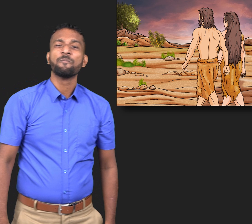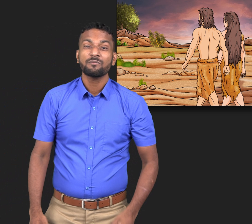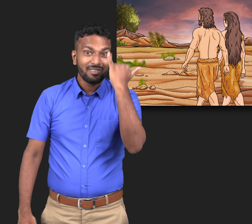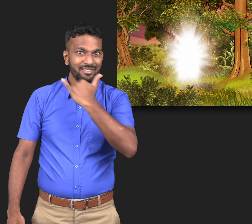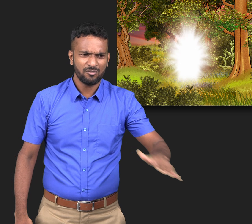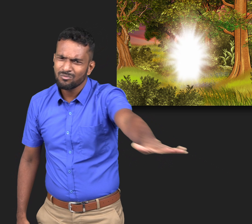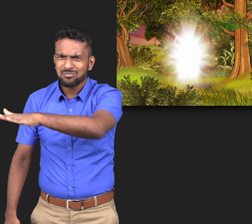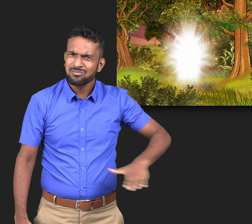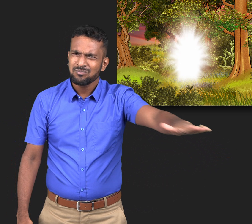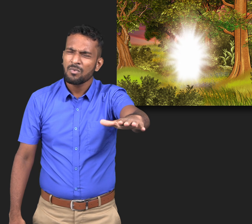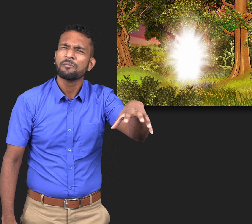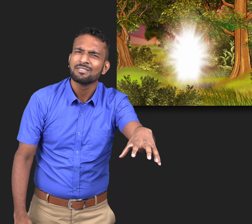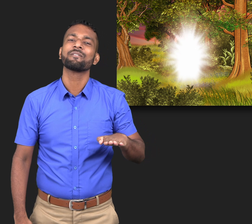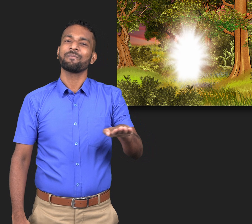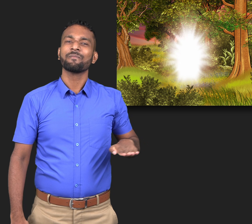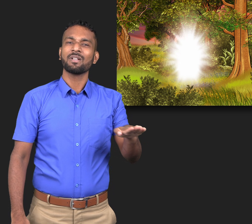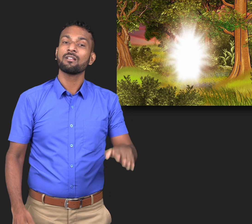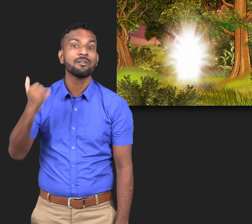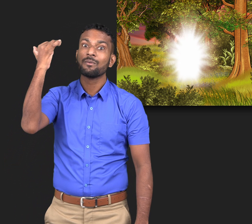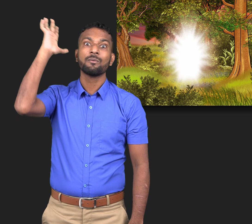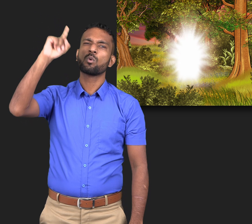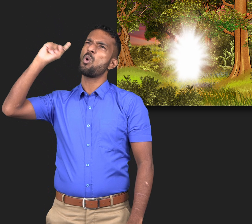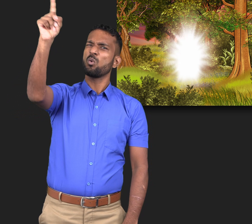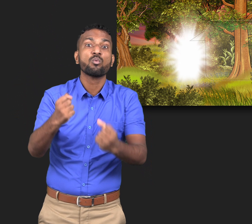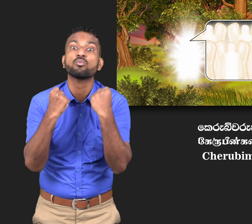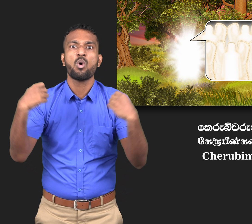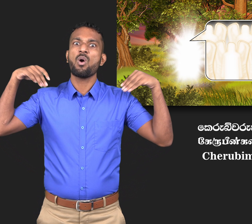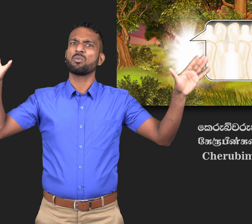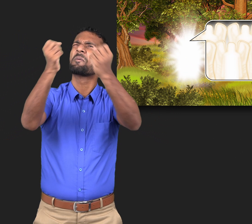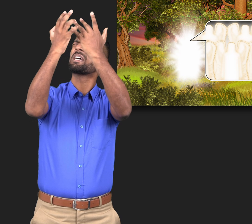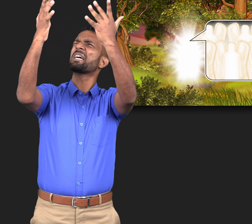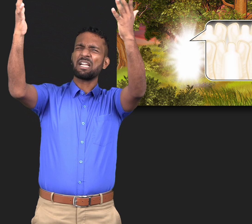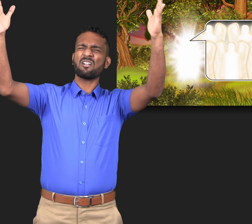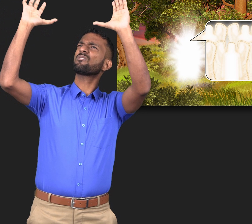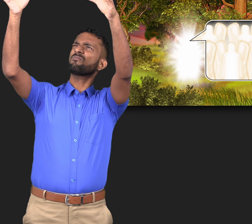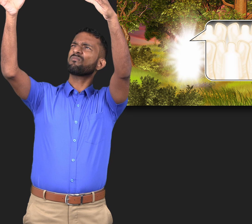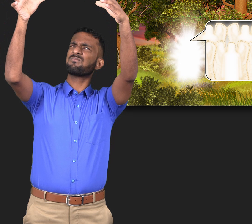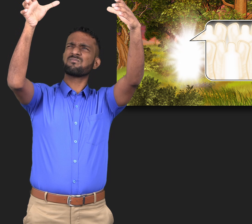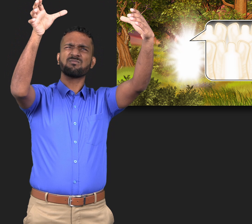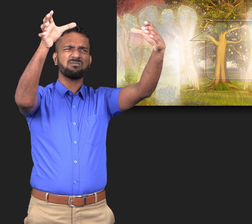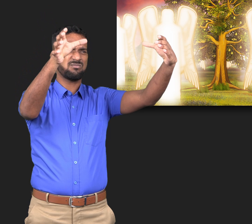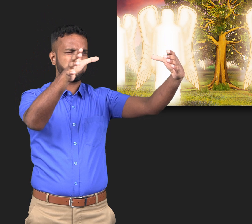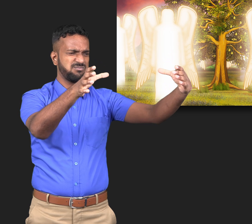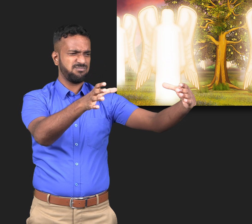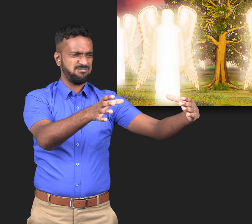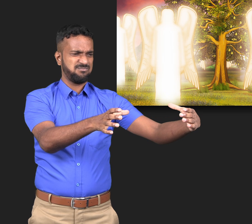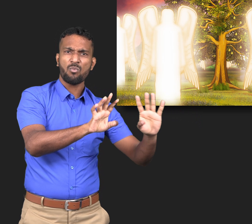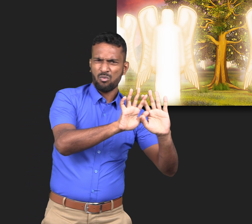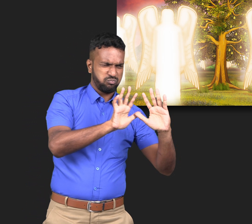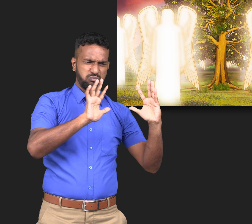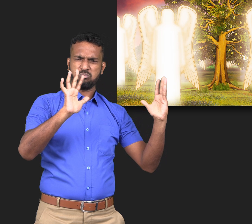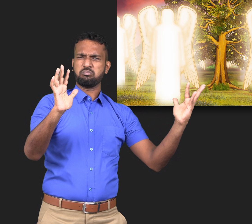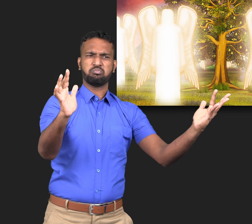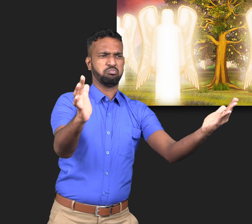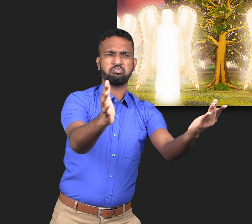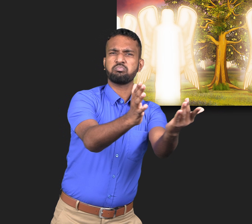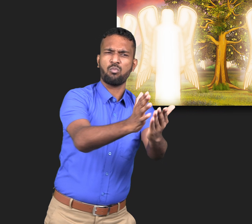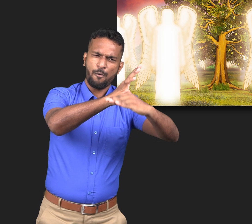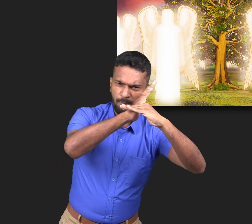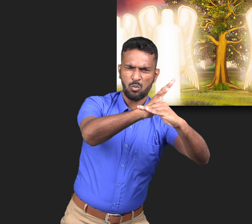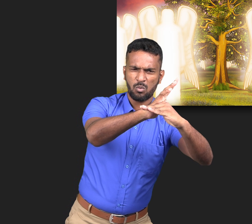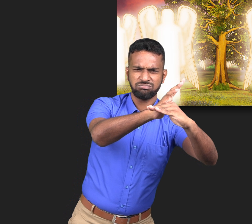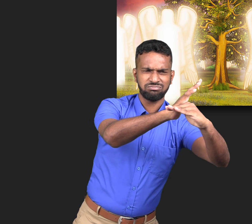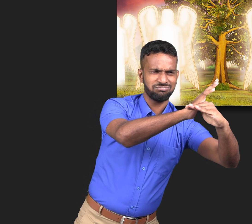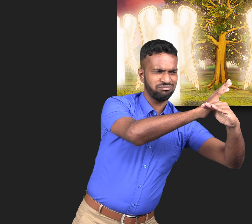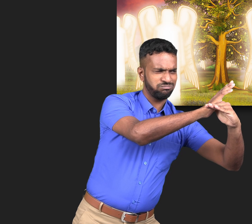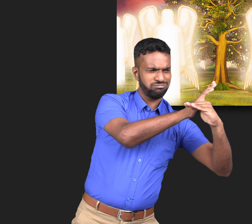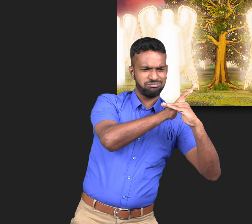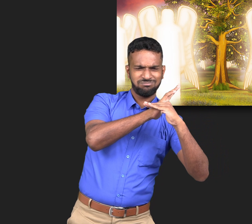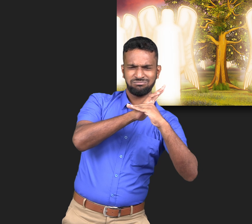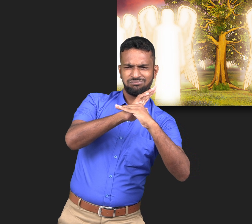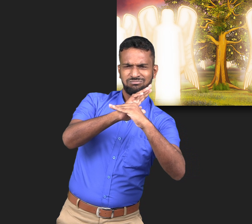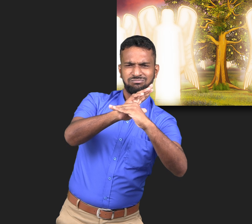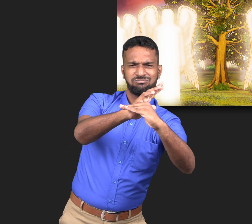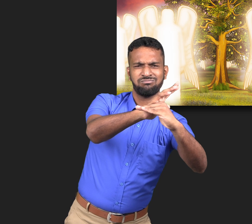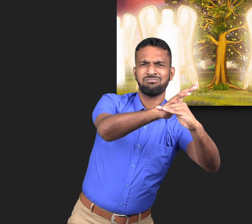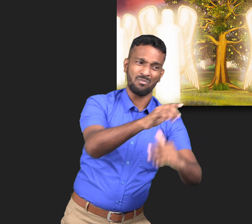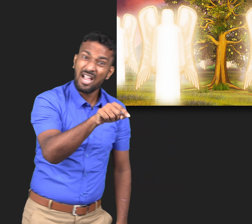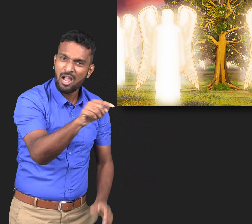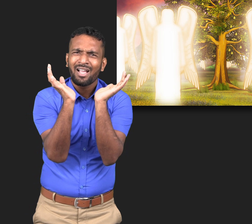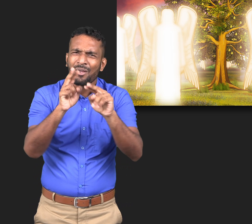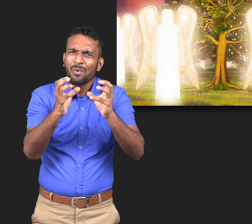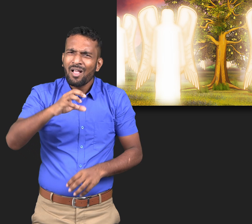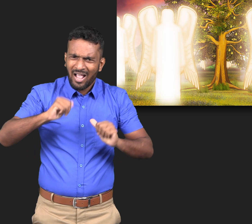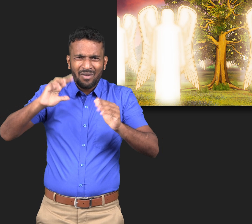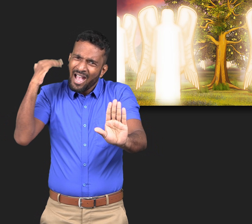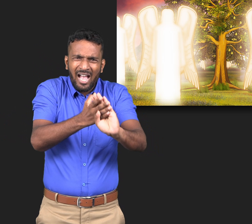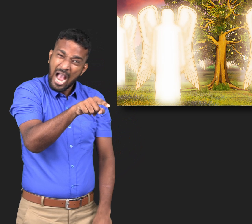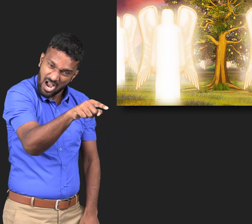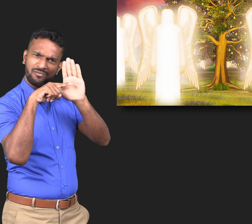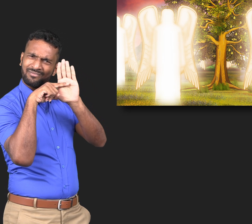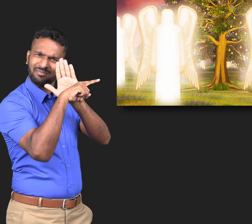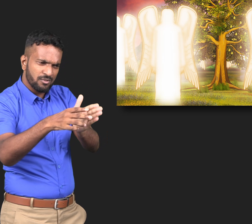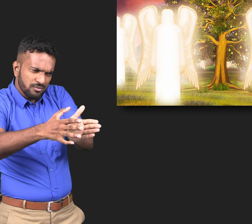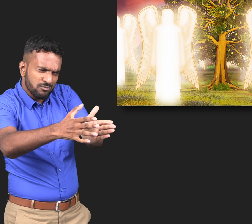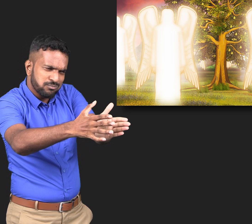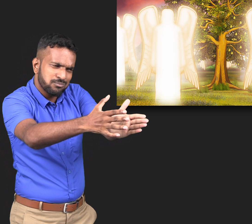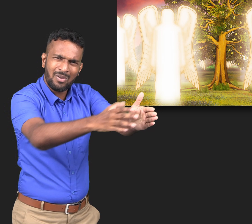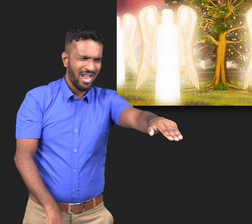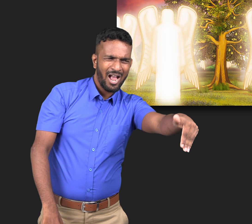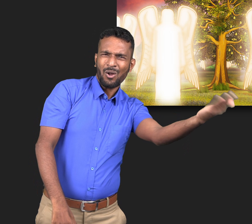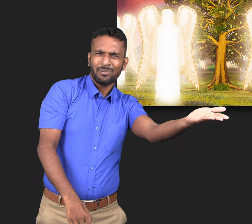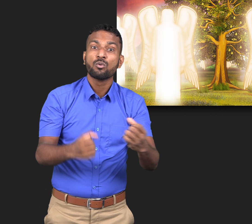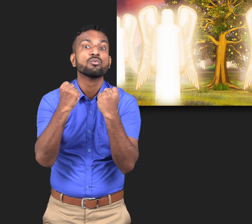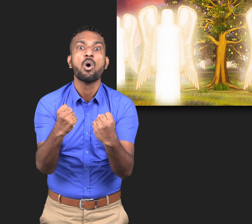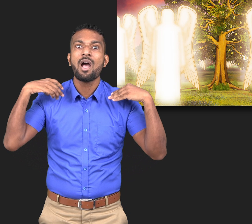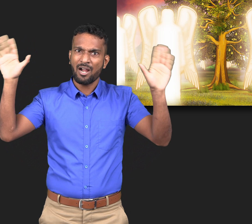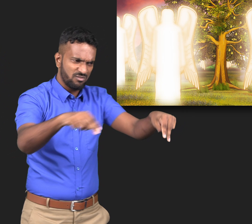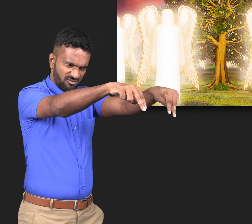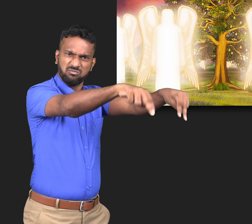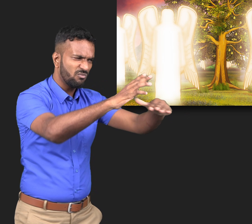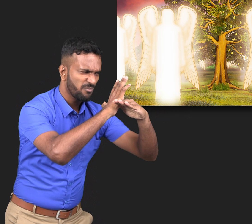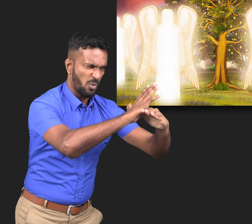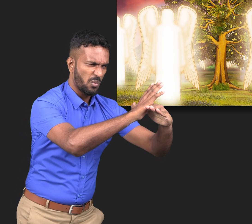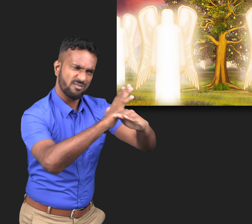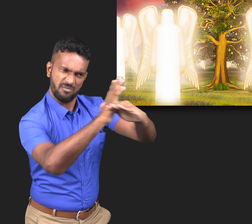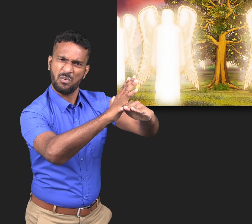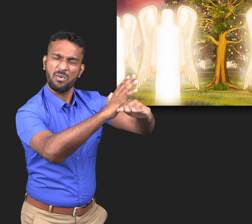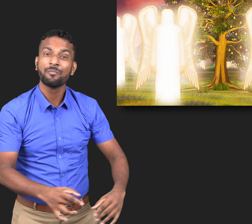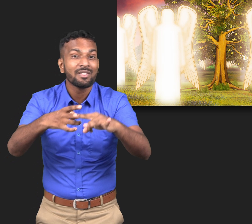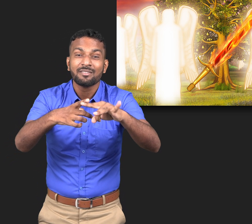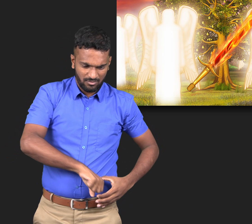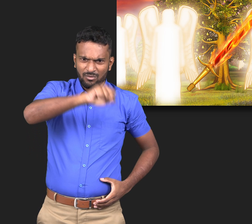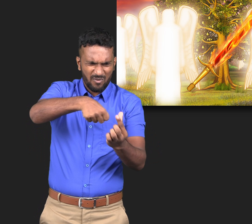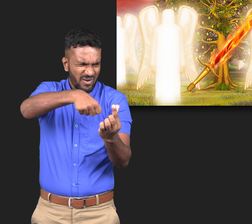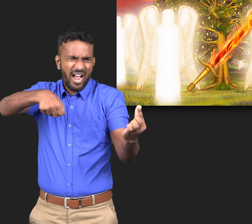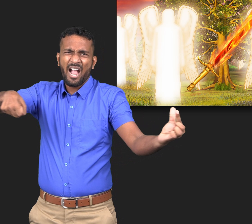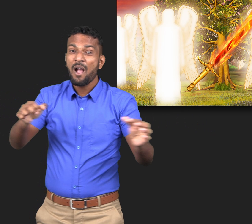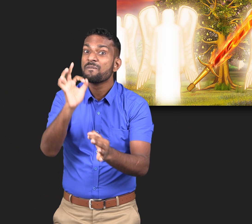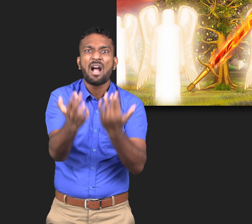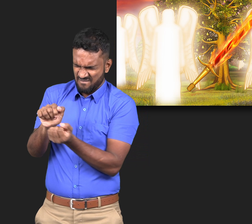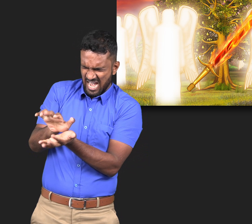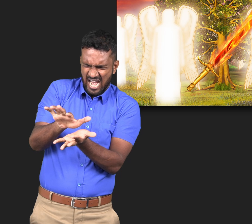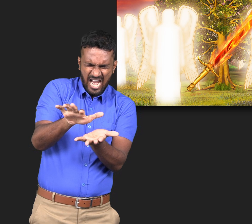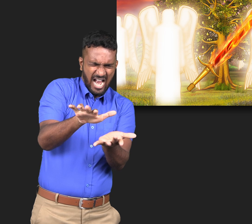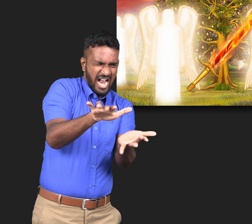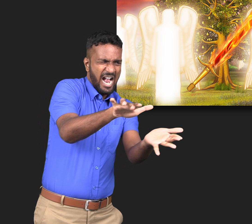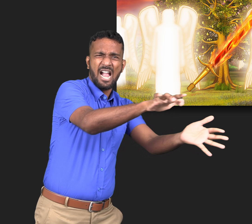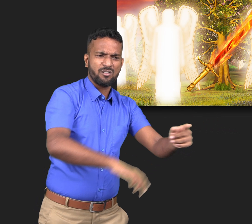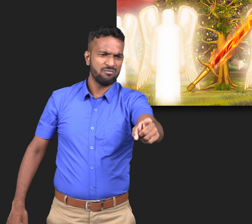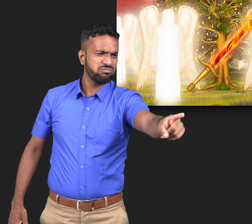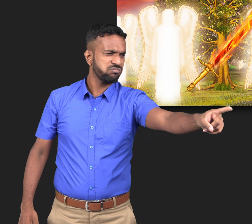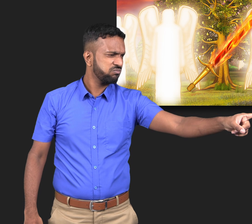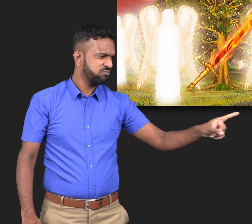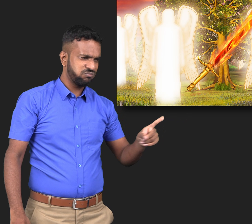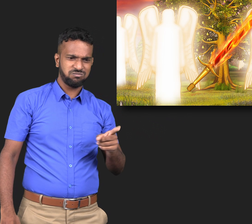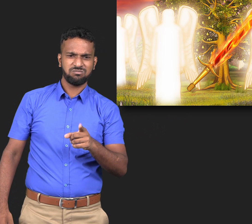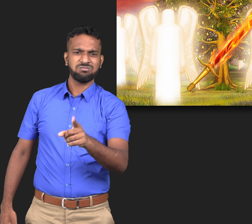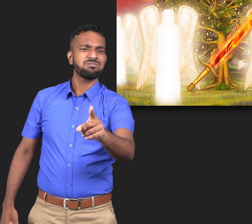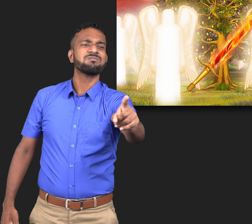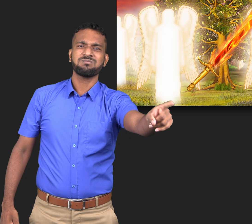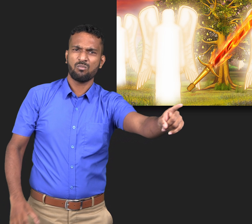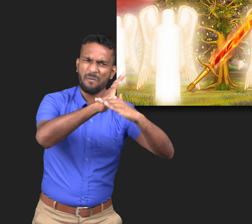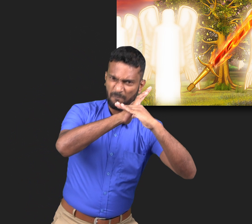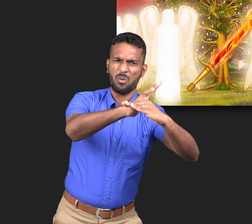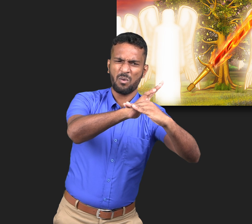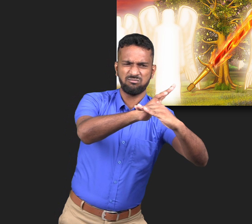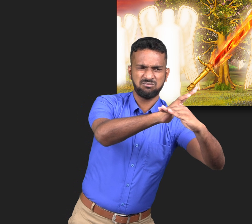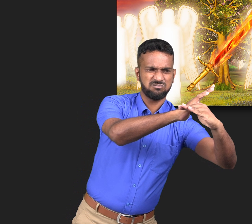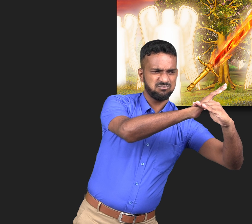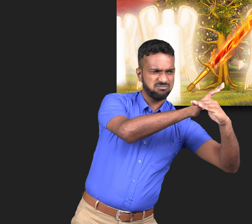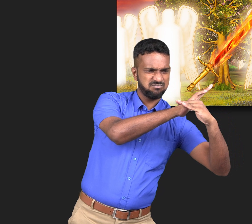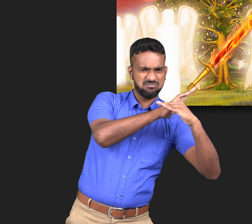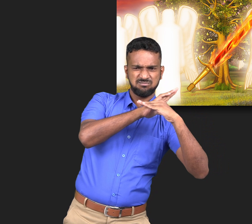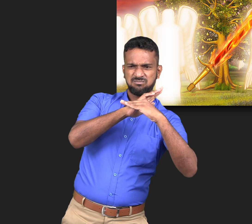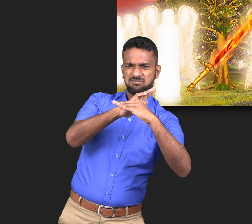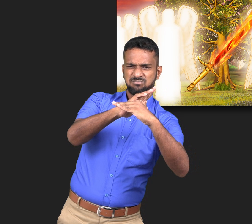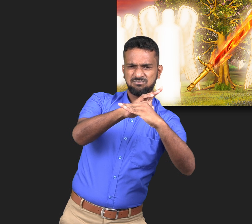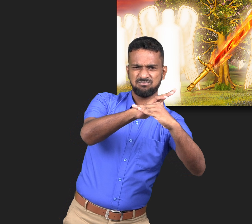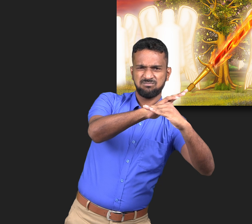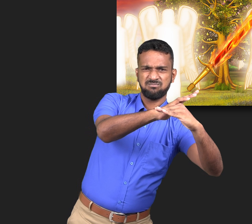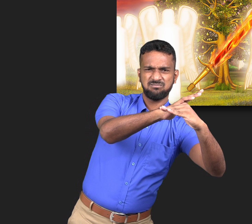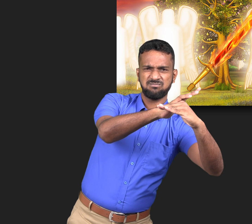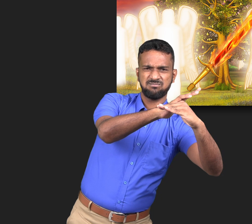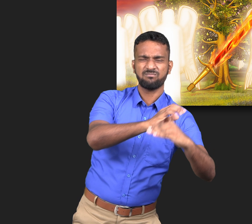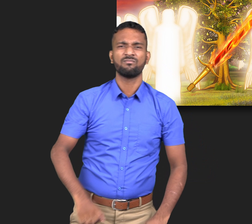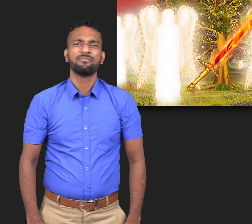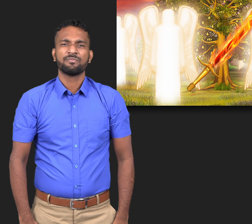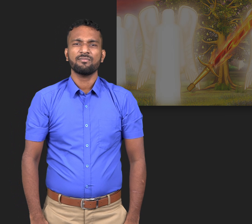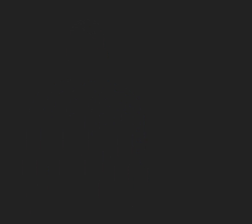So He drove out the man and stationed cherubim on the east side of the Garden of Eden, along with a whirling sword of flame to guard the way to the tree of life.